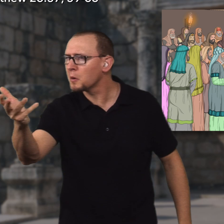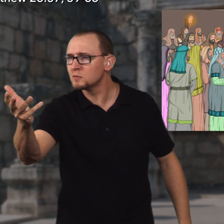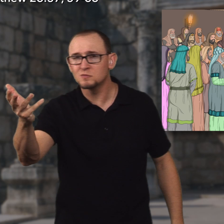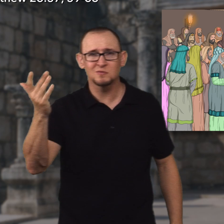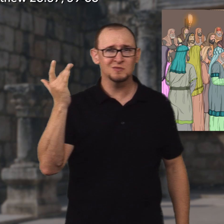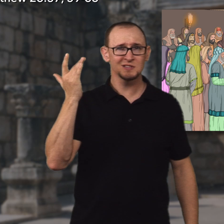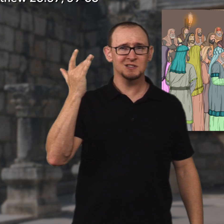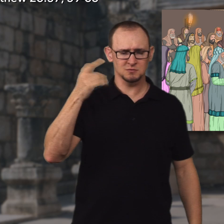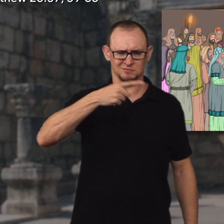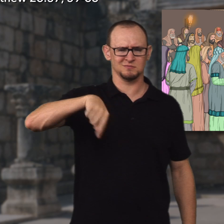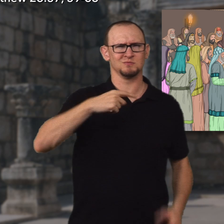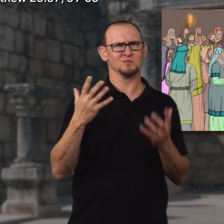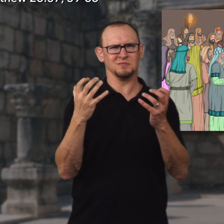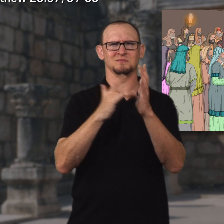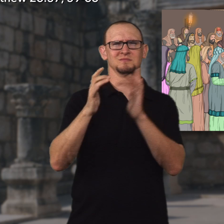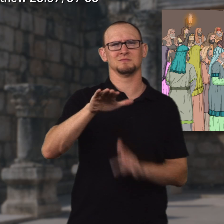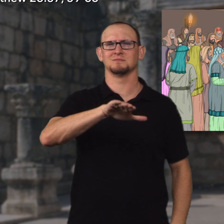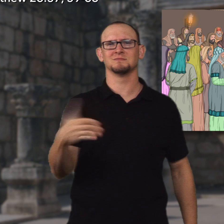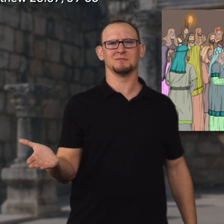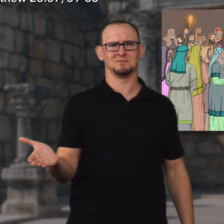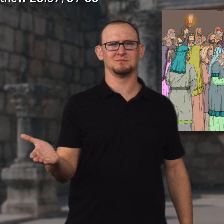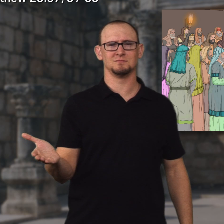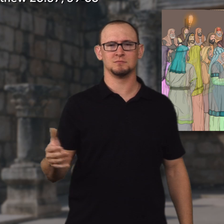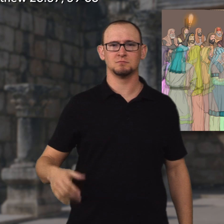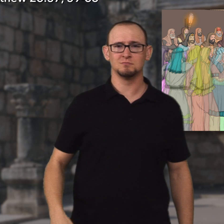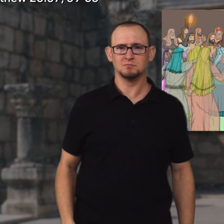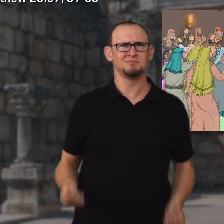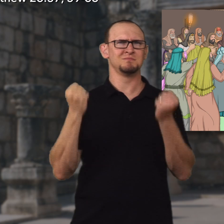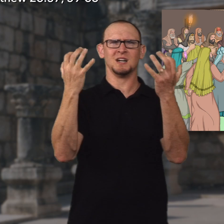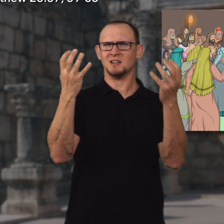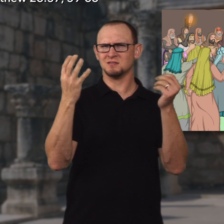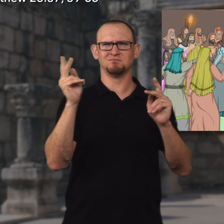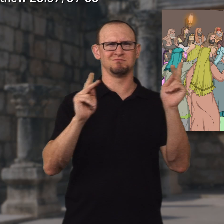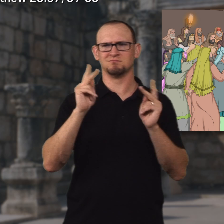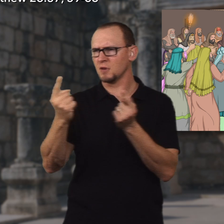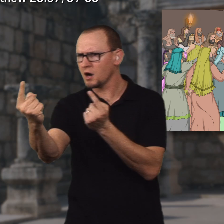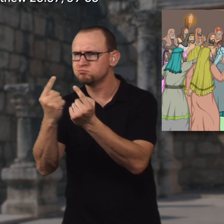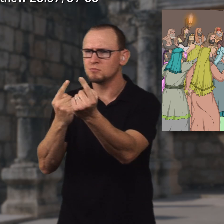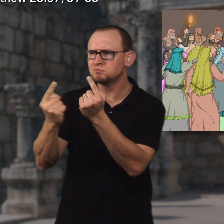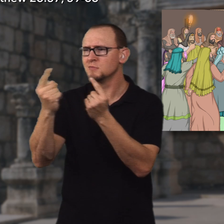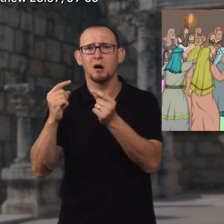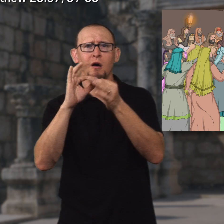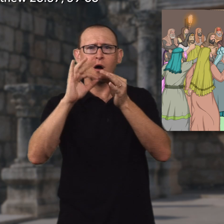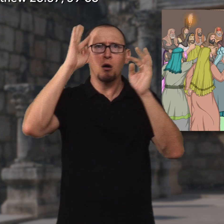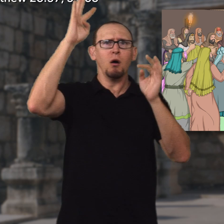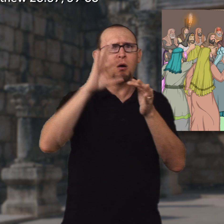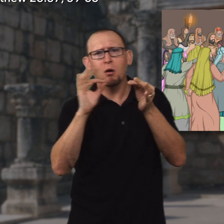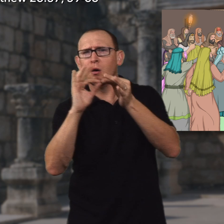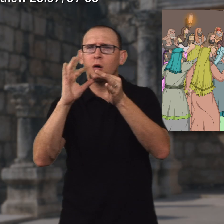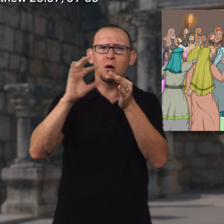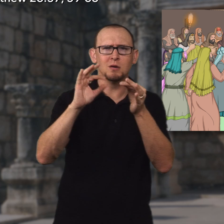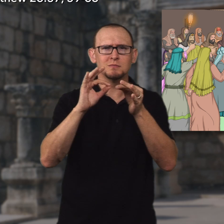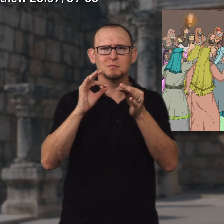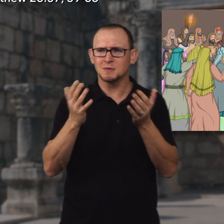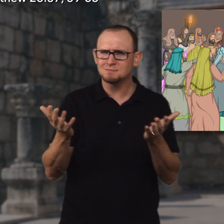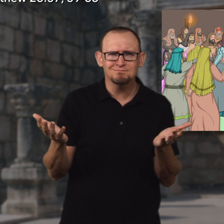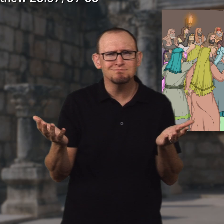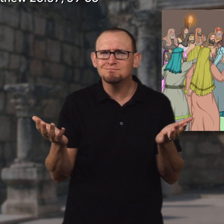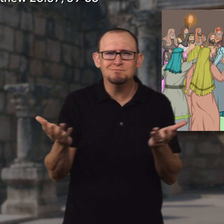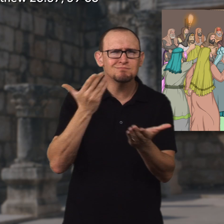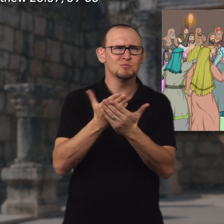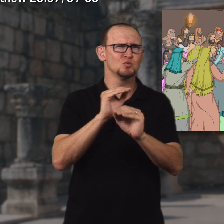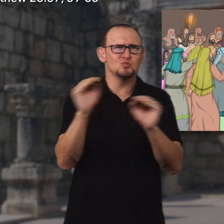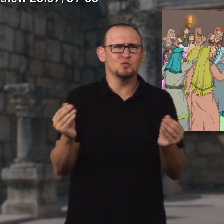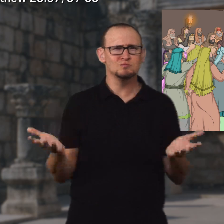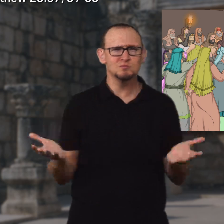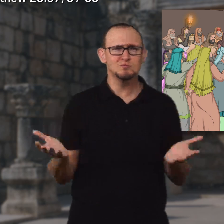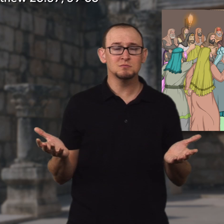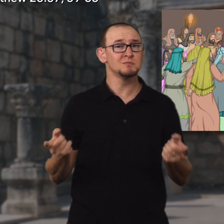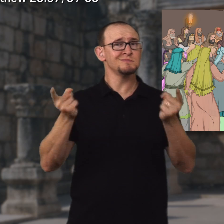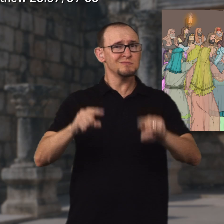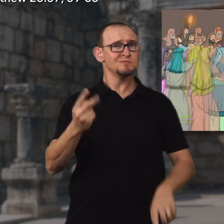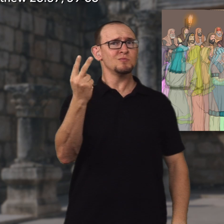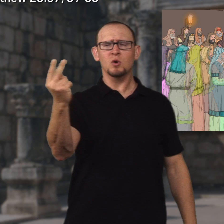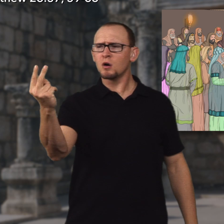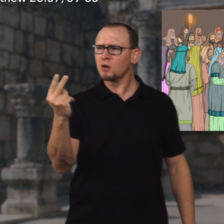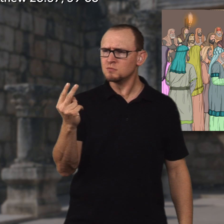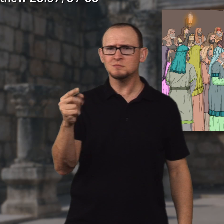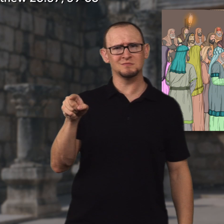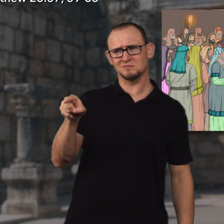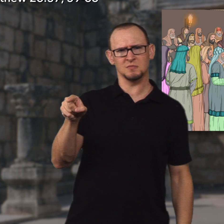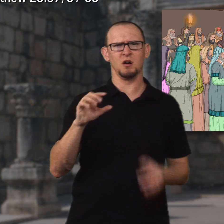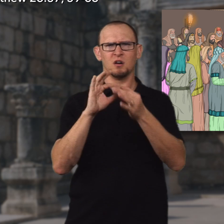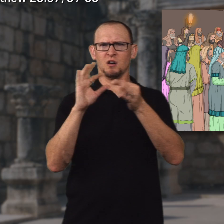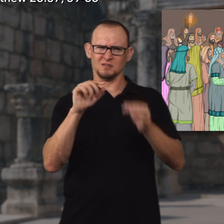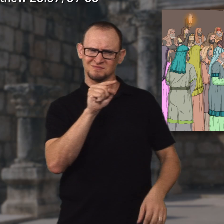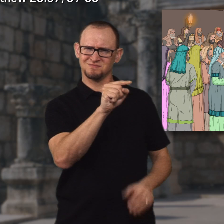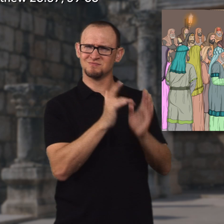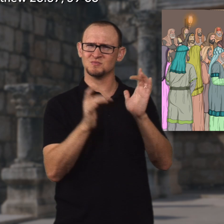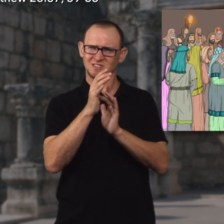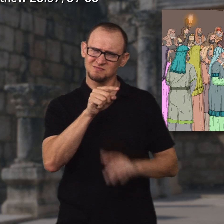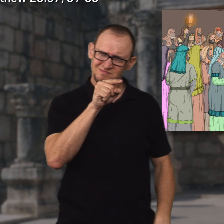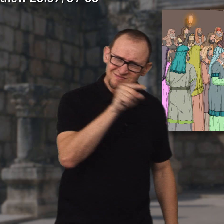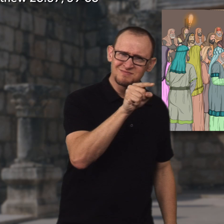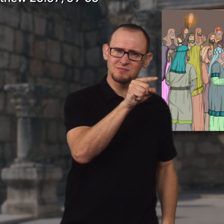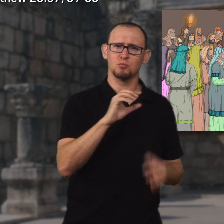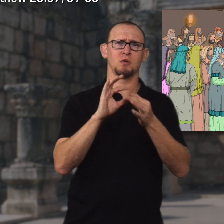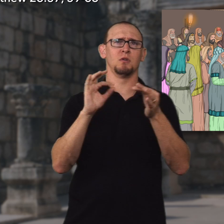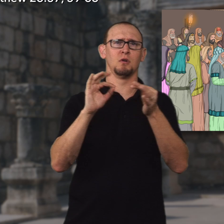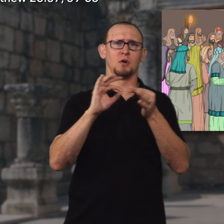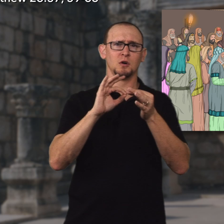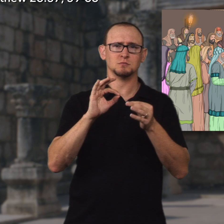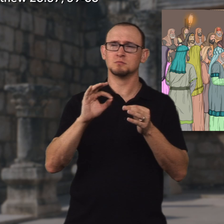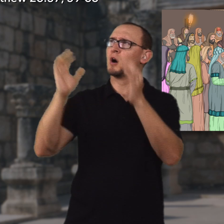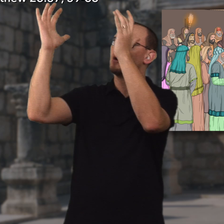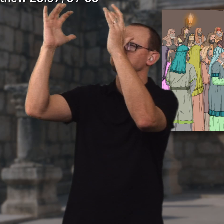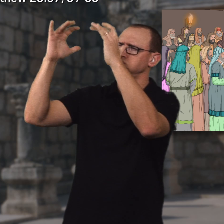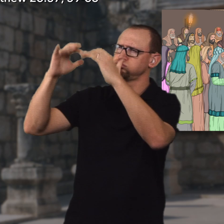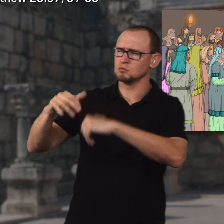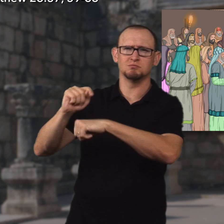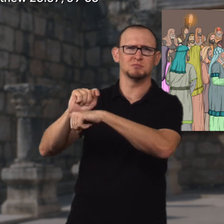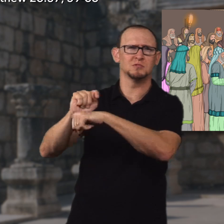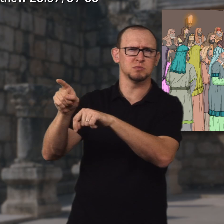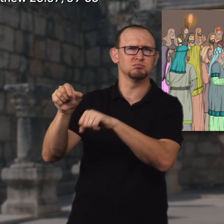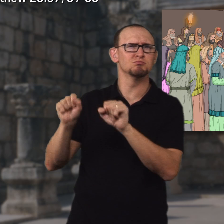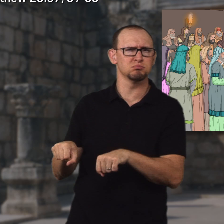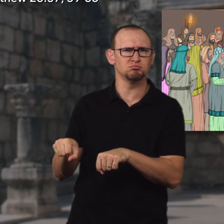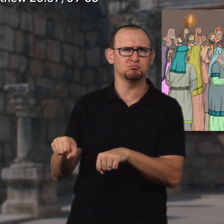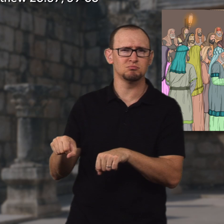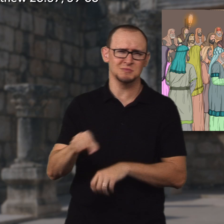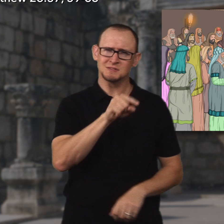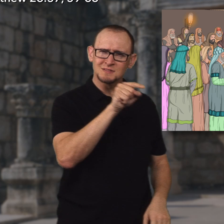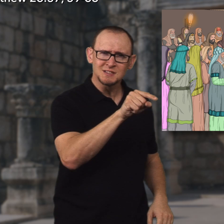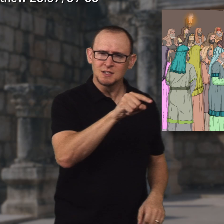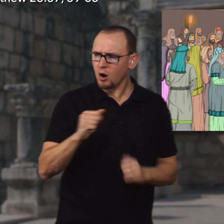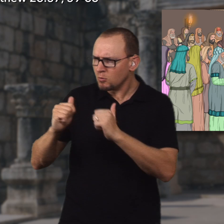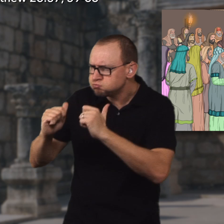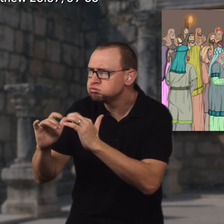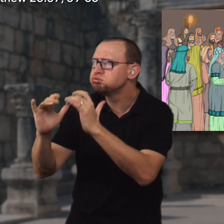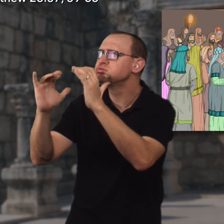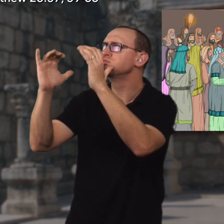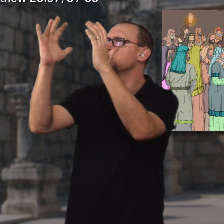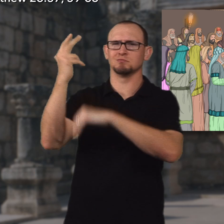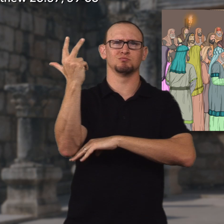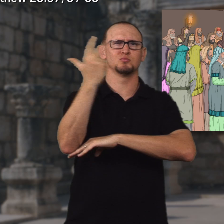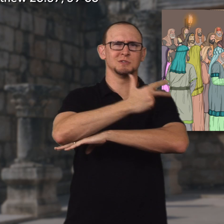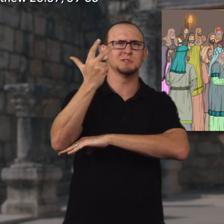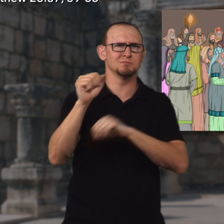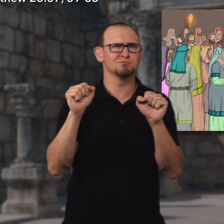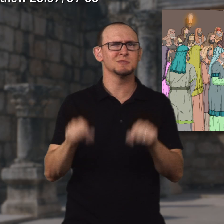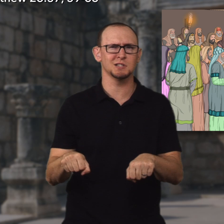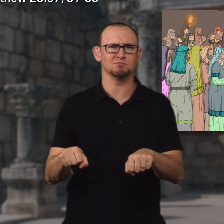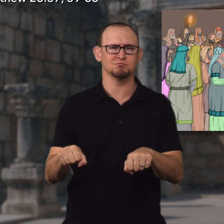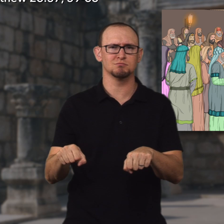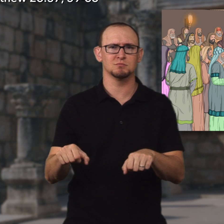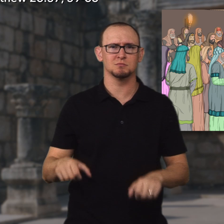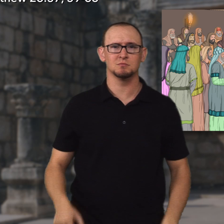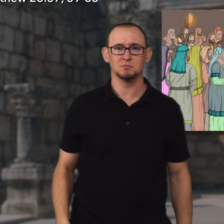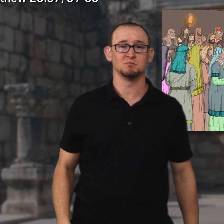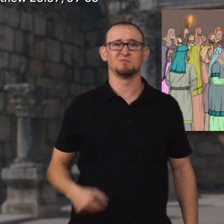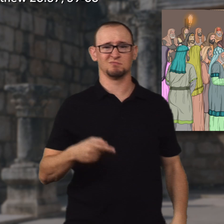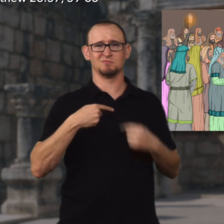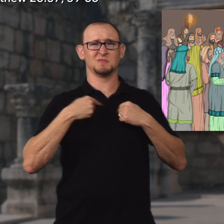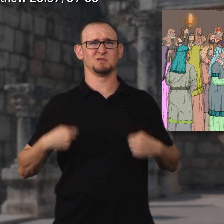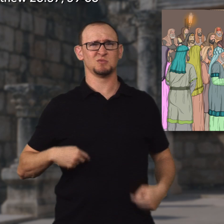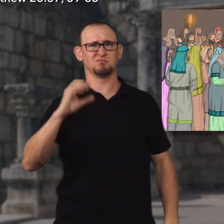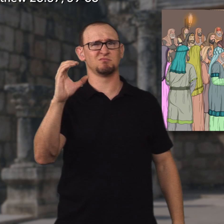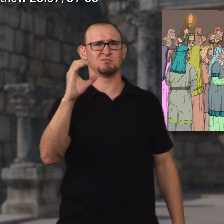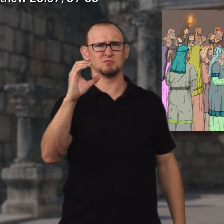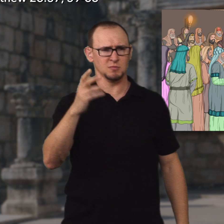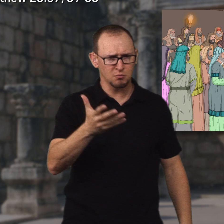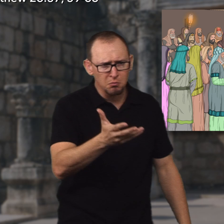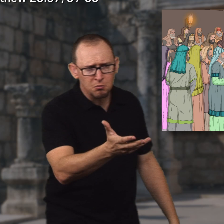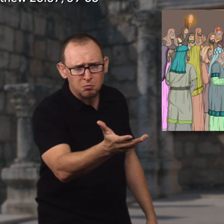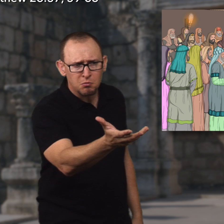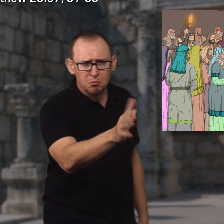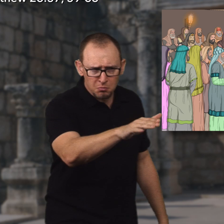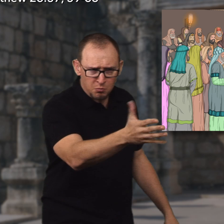Finally two came forward and declared, “This man said, ‘I am able to destroy the temple of God and rebuild it in three days.’” So the high priest stood up and asked Him, “Have You no answer?